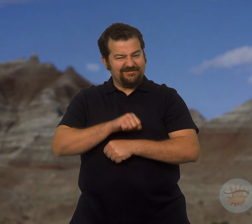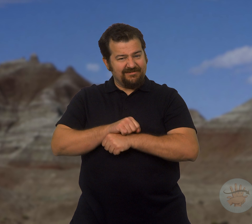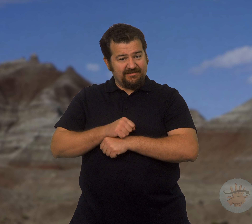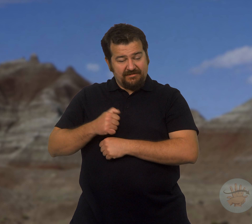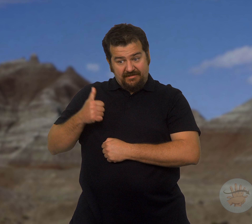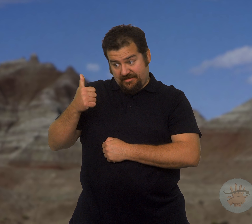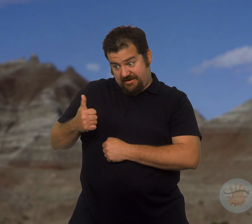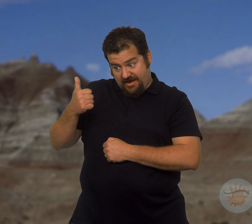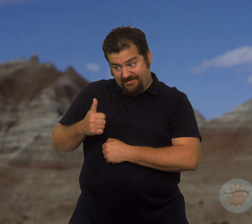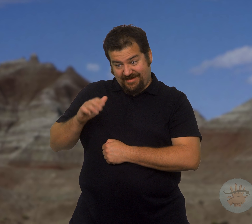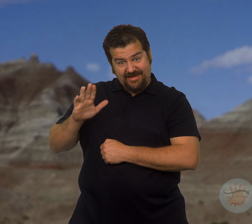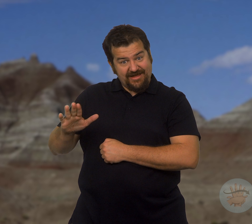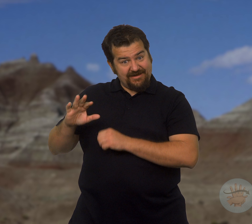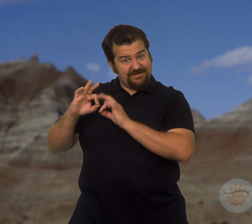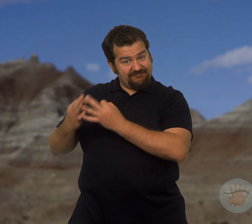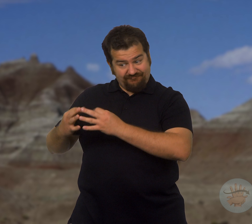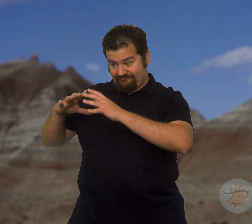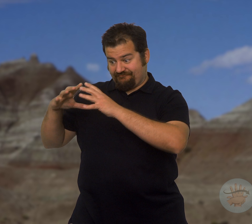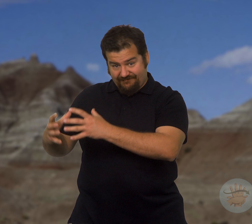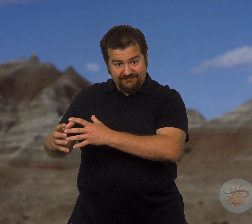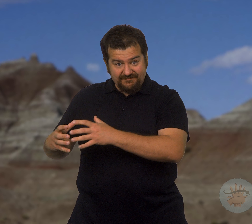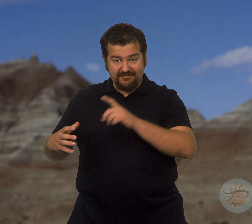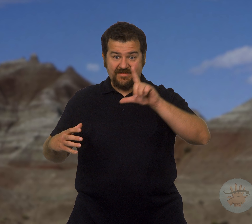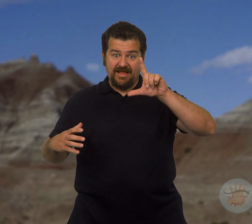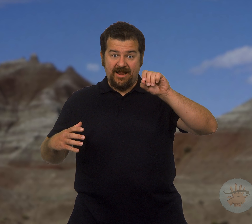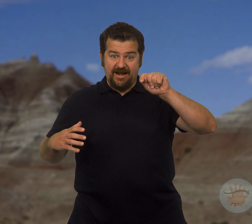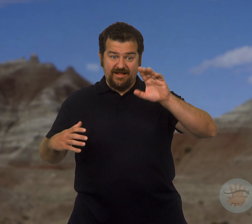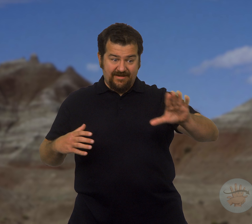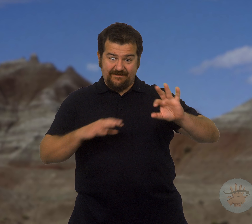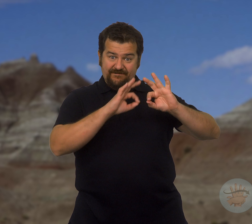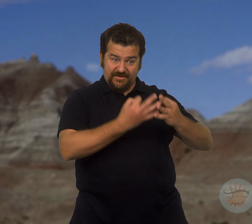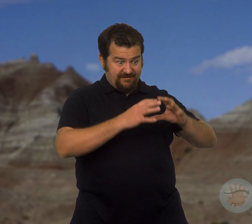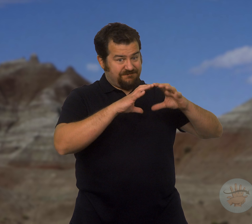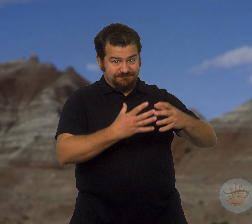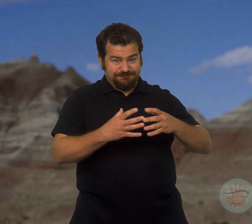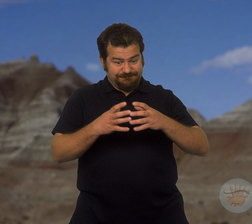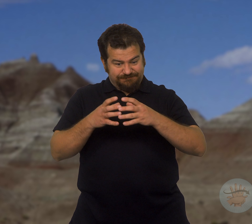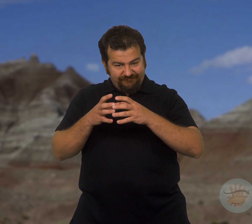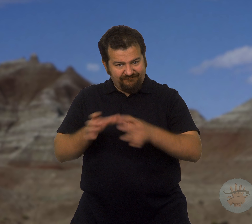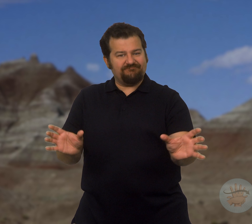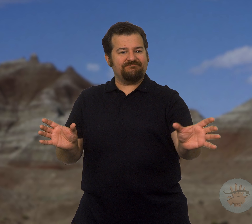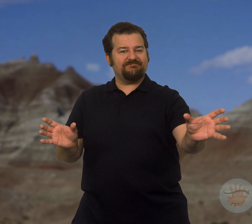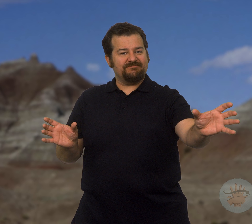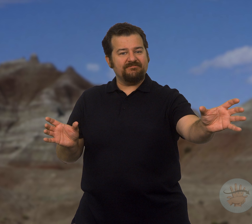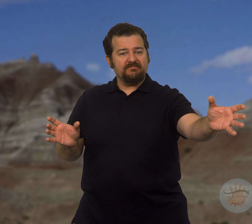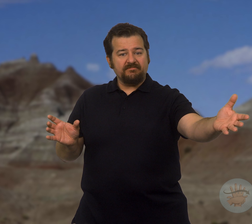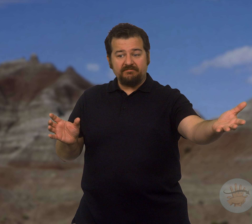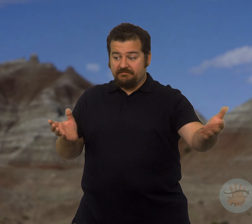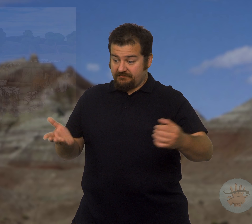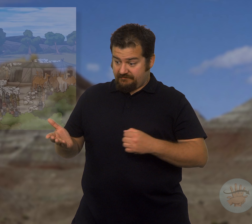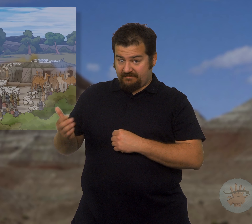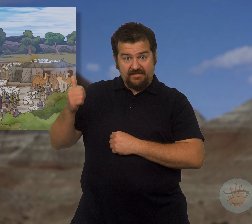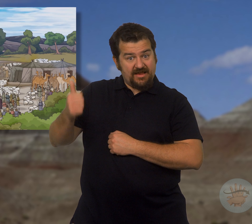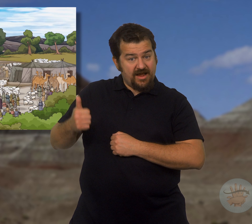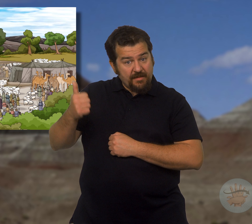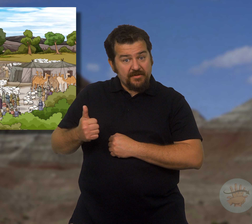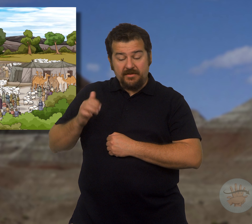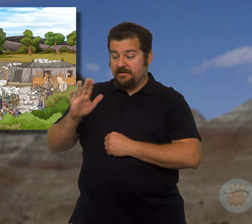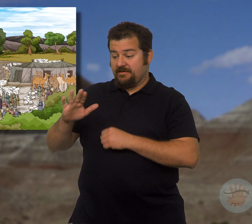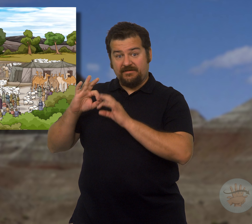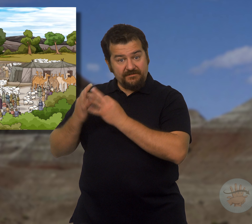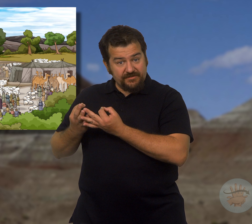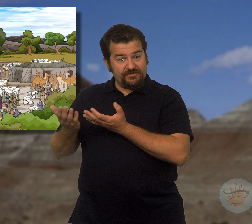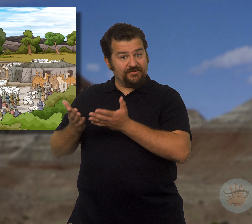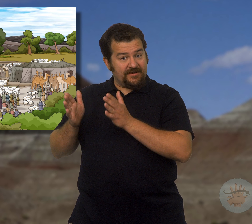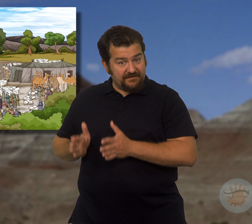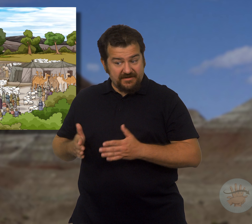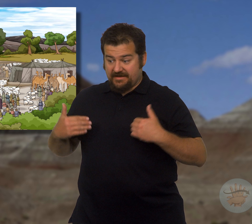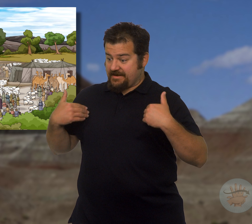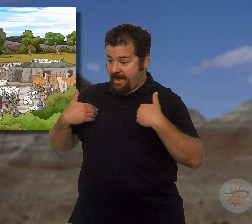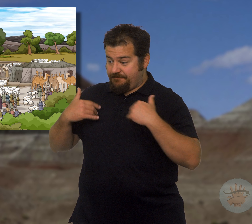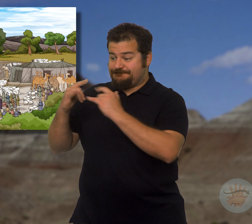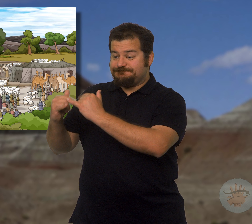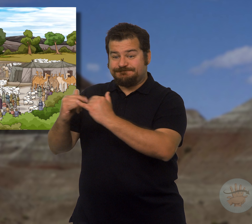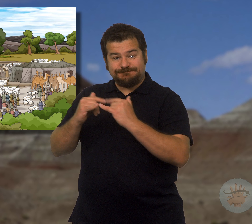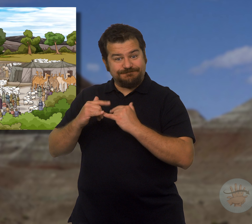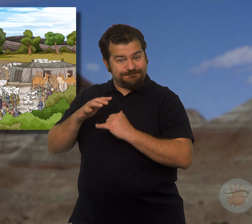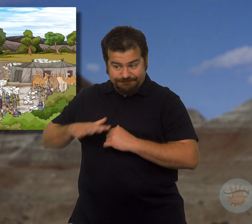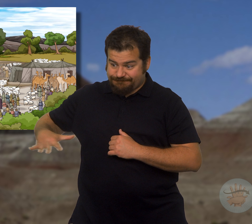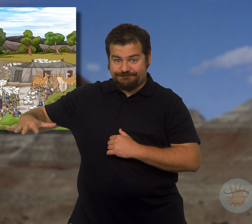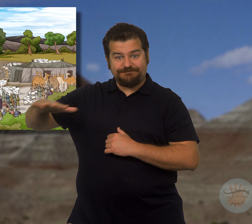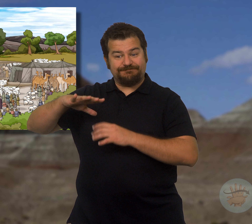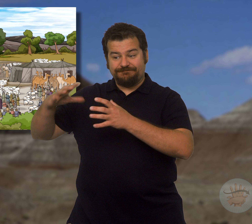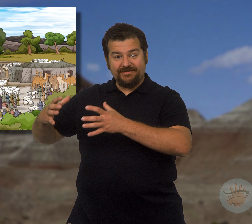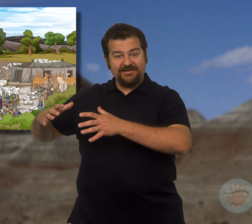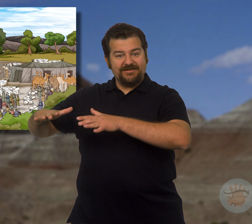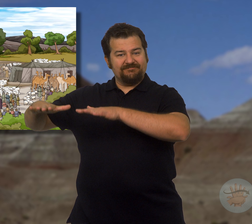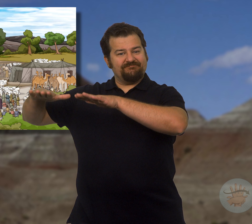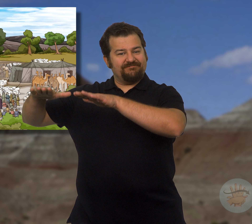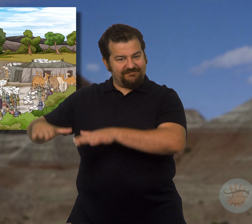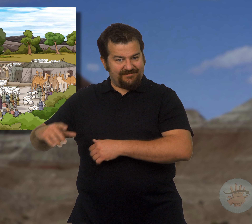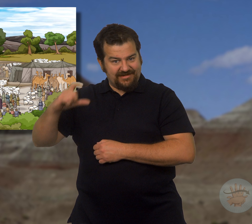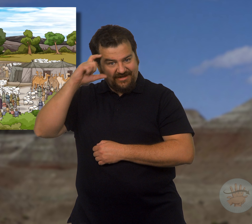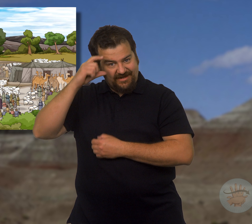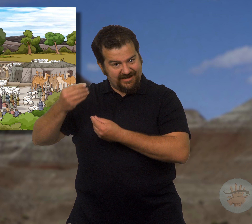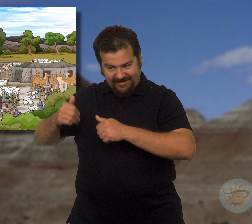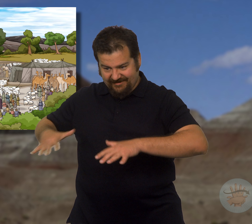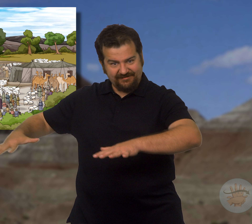And Abram and Lot parted company.